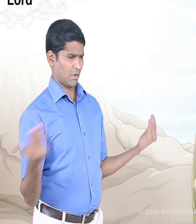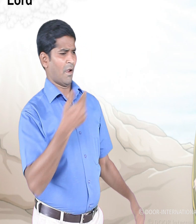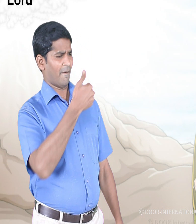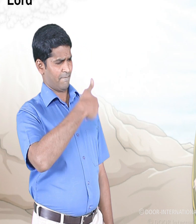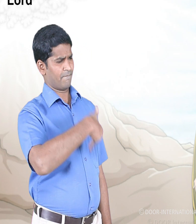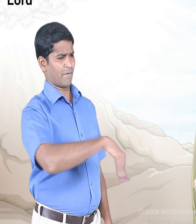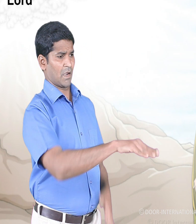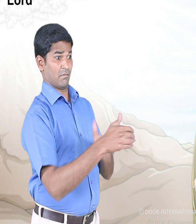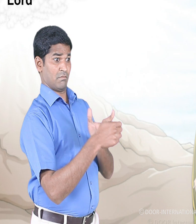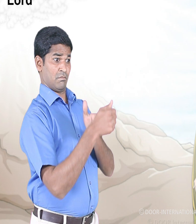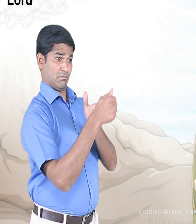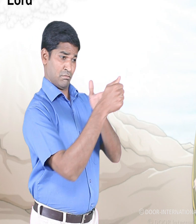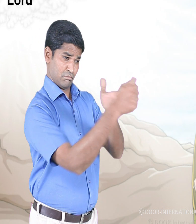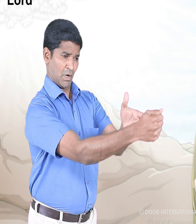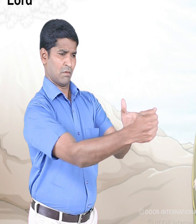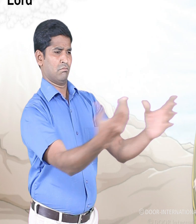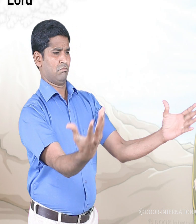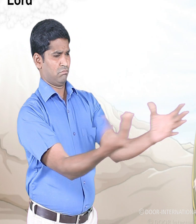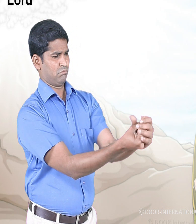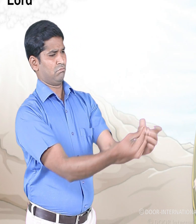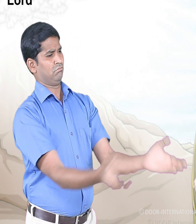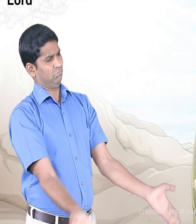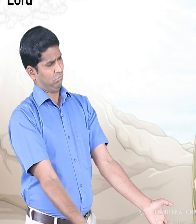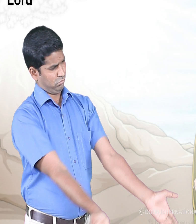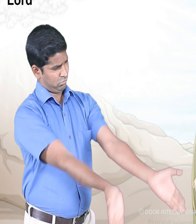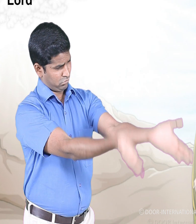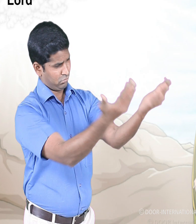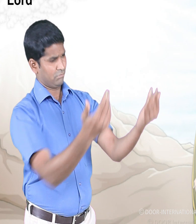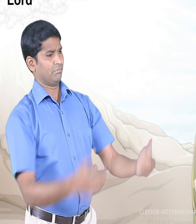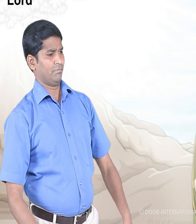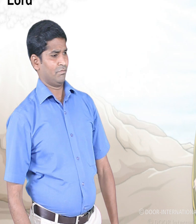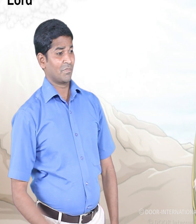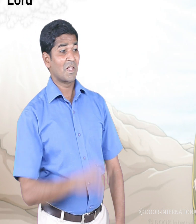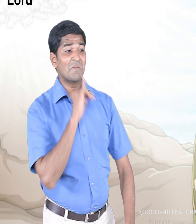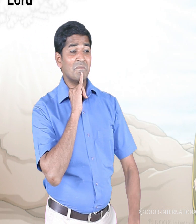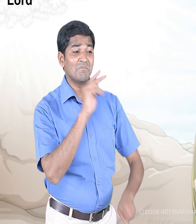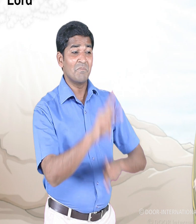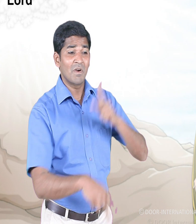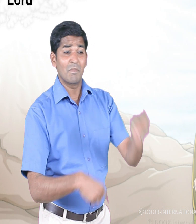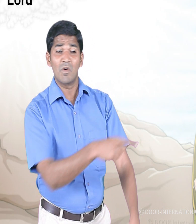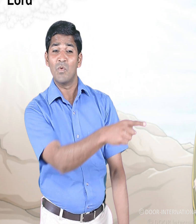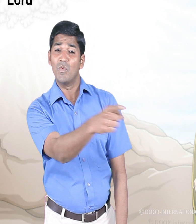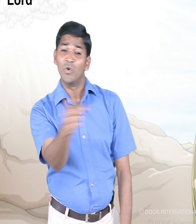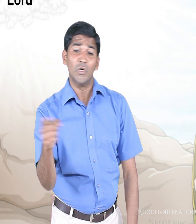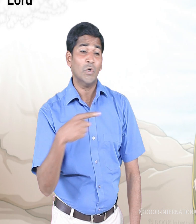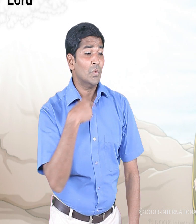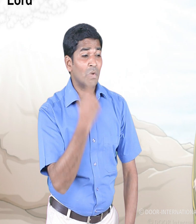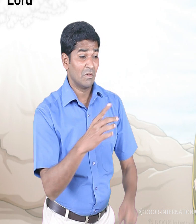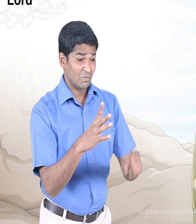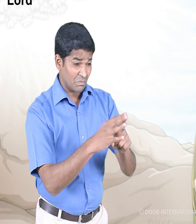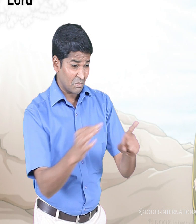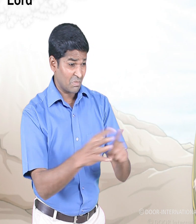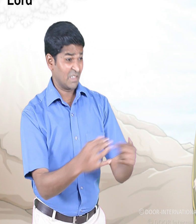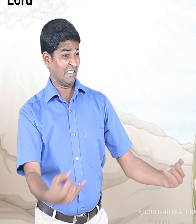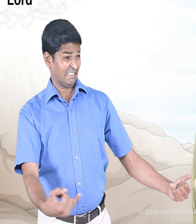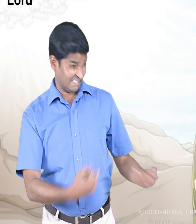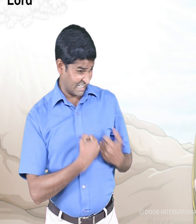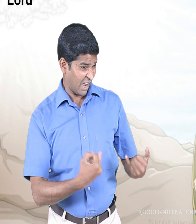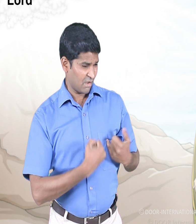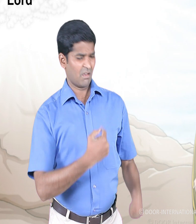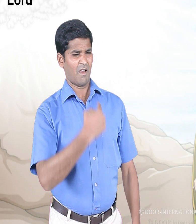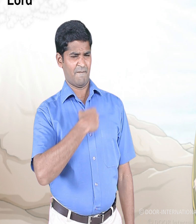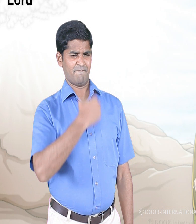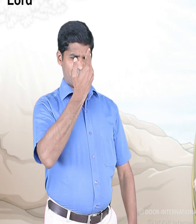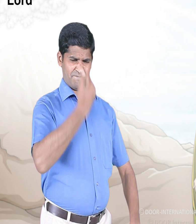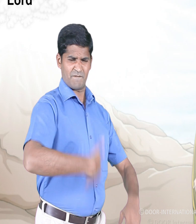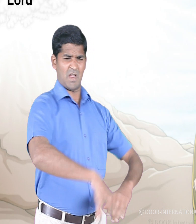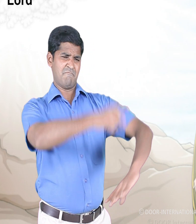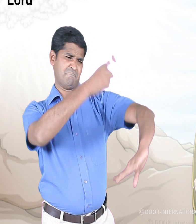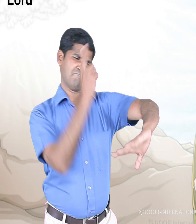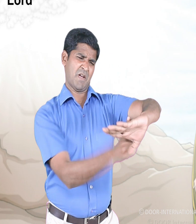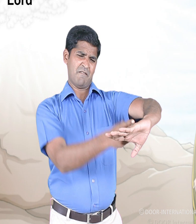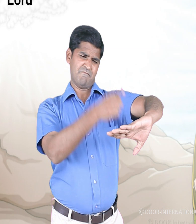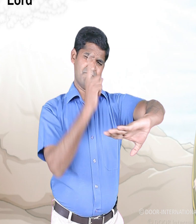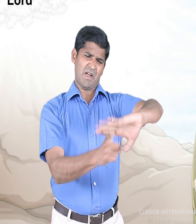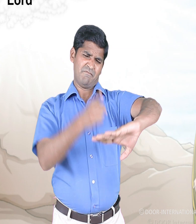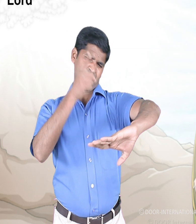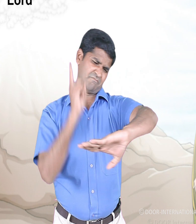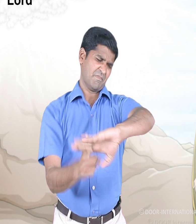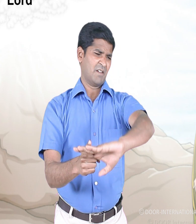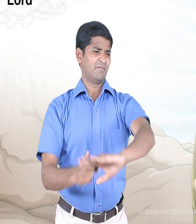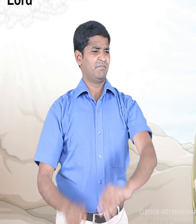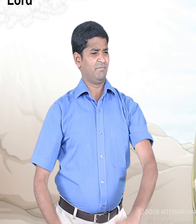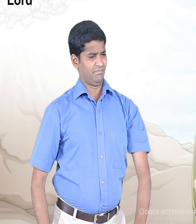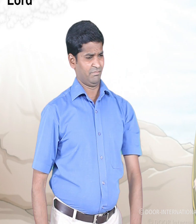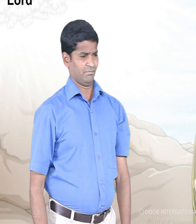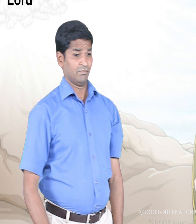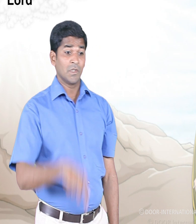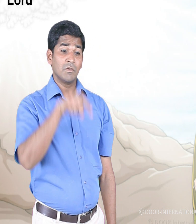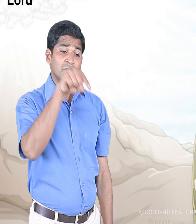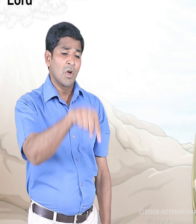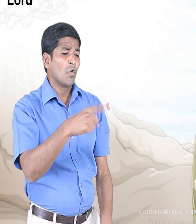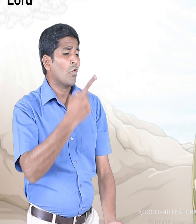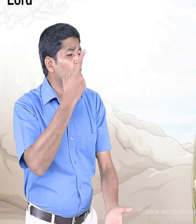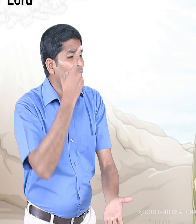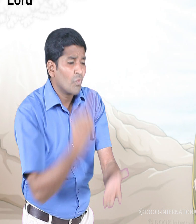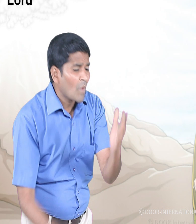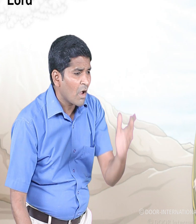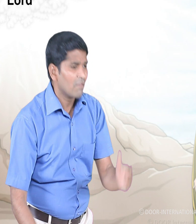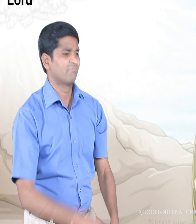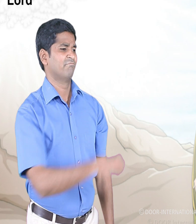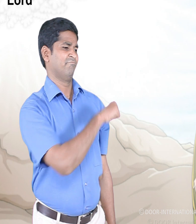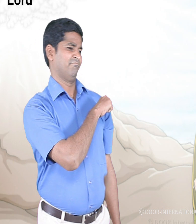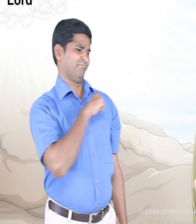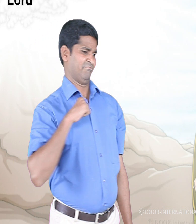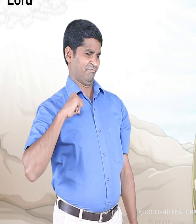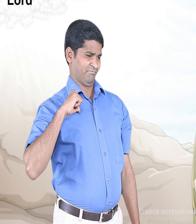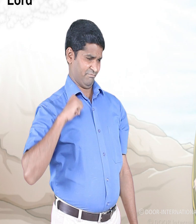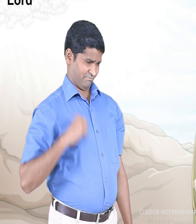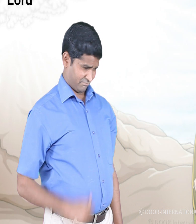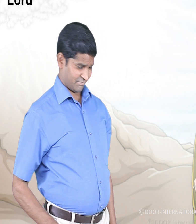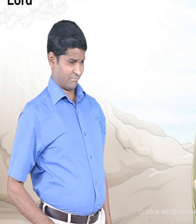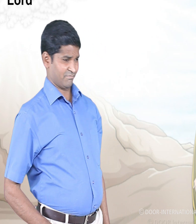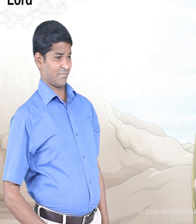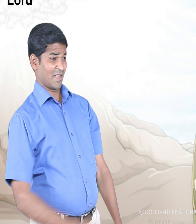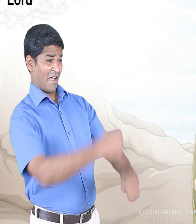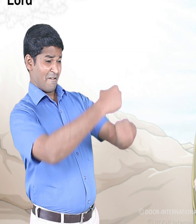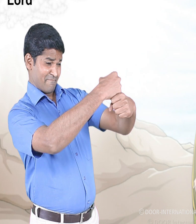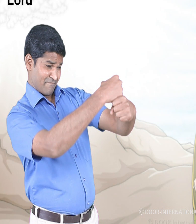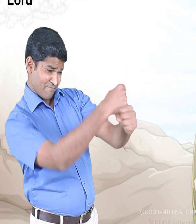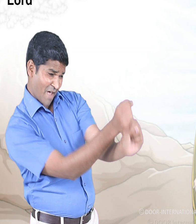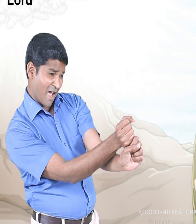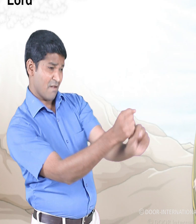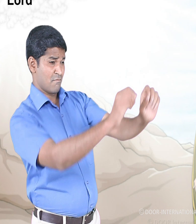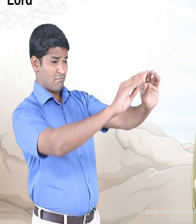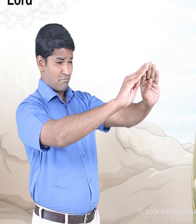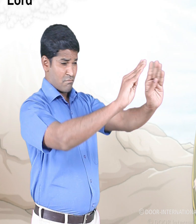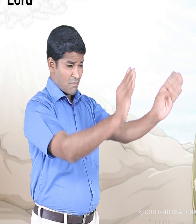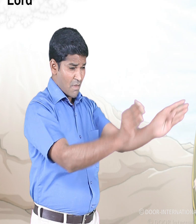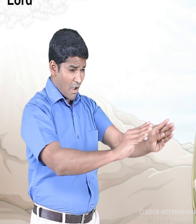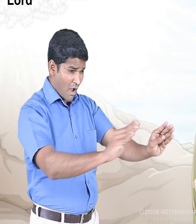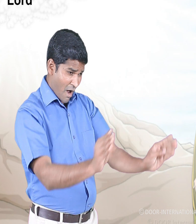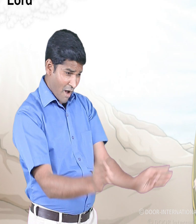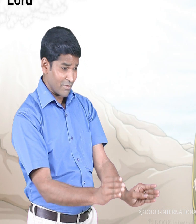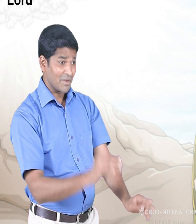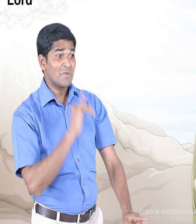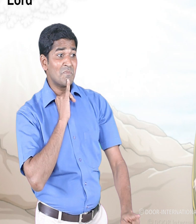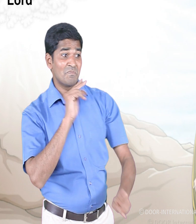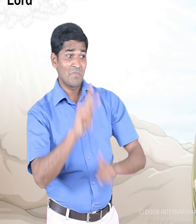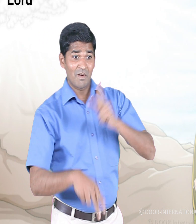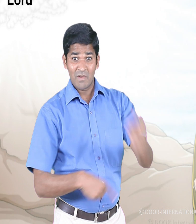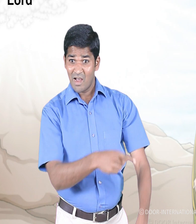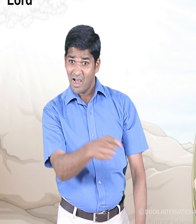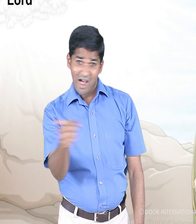But on the day I settle accounts, I will punish them for their sin.”